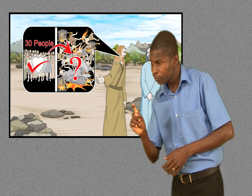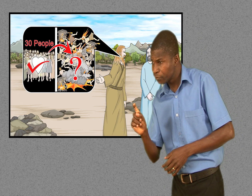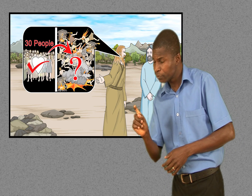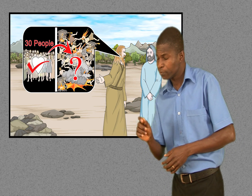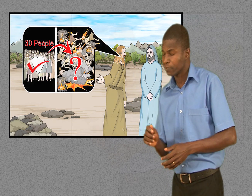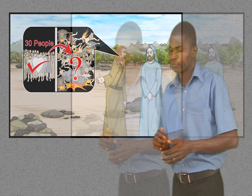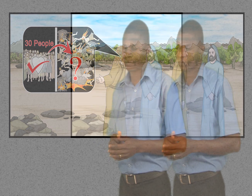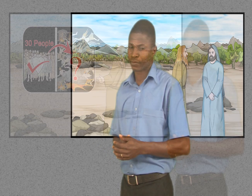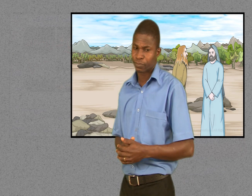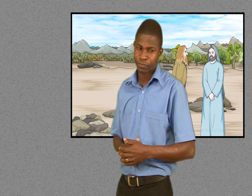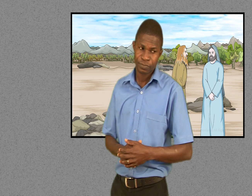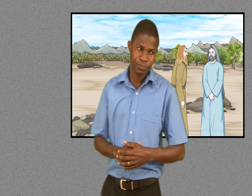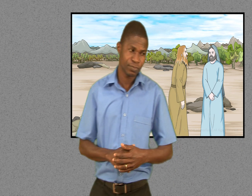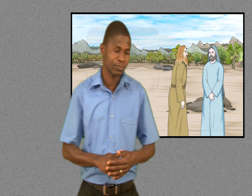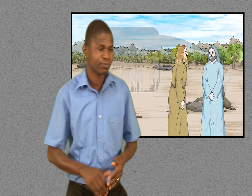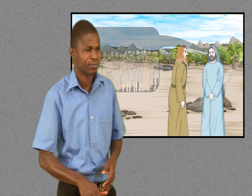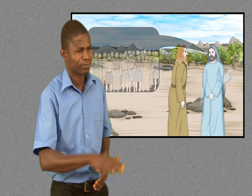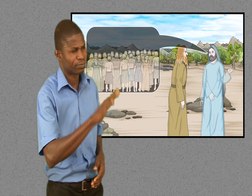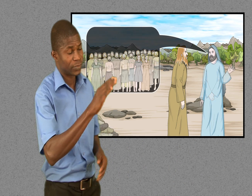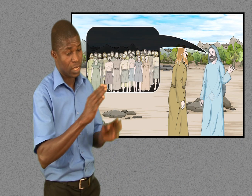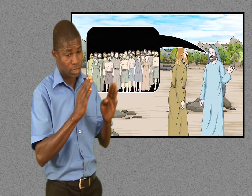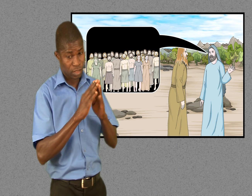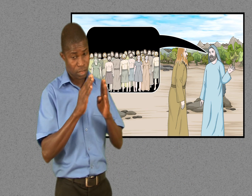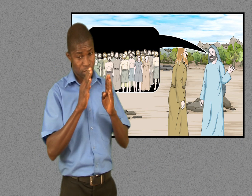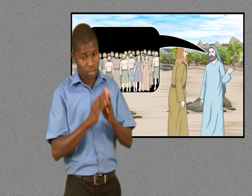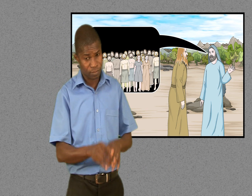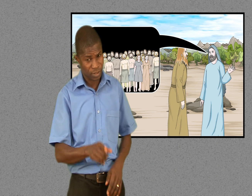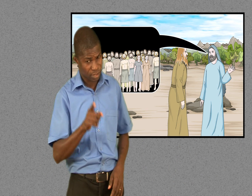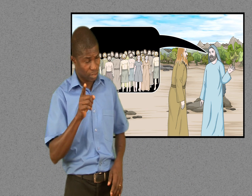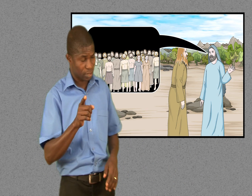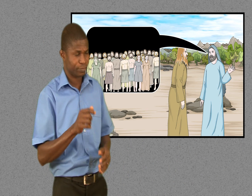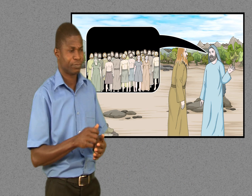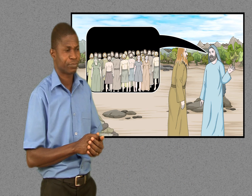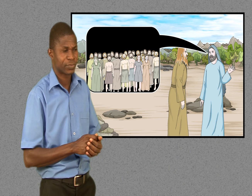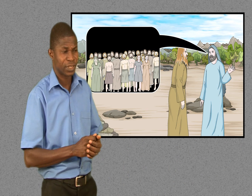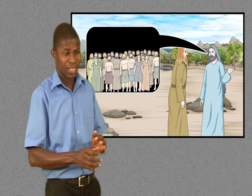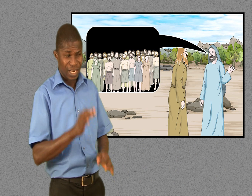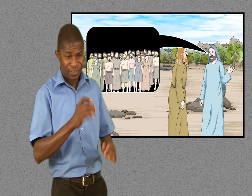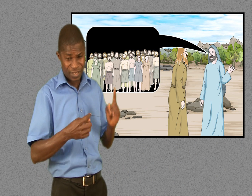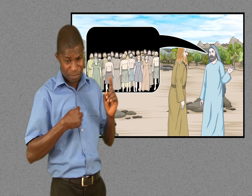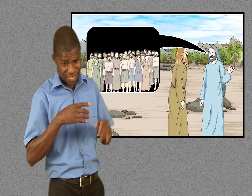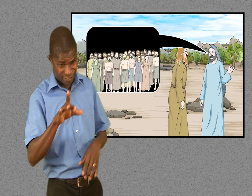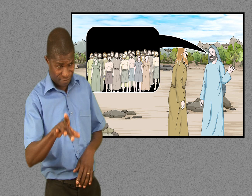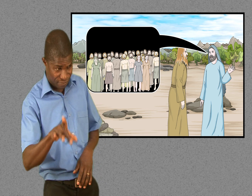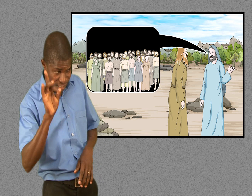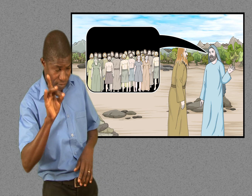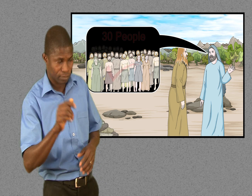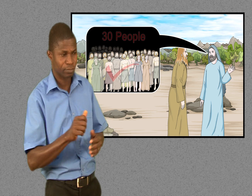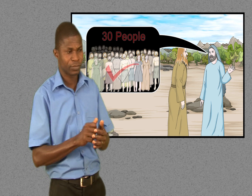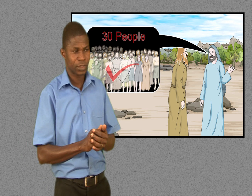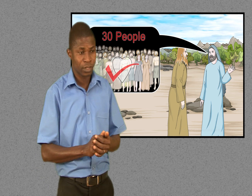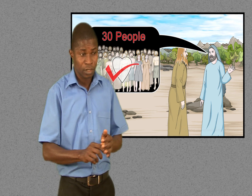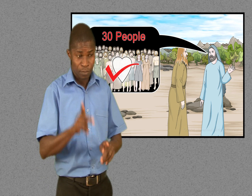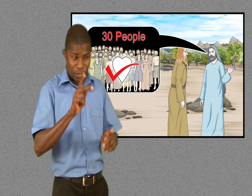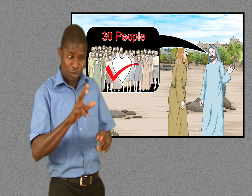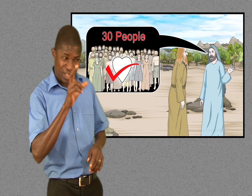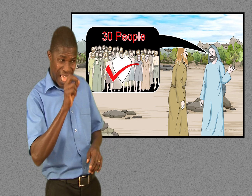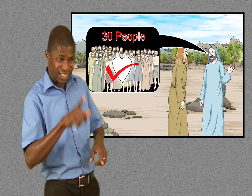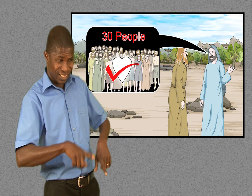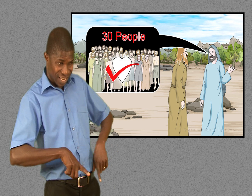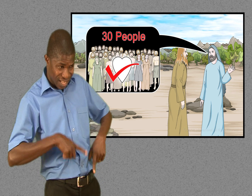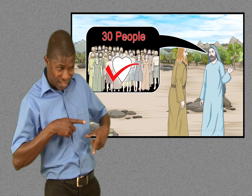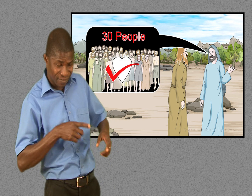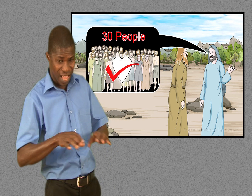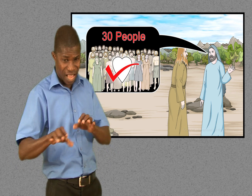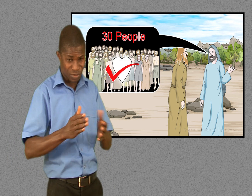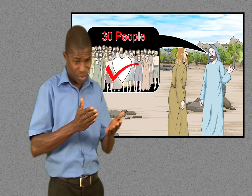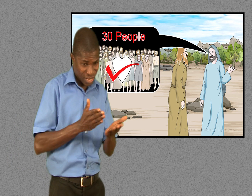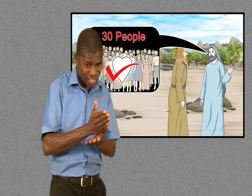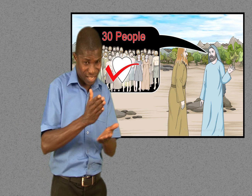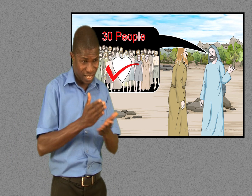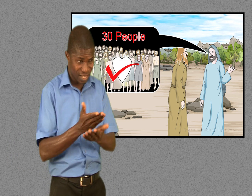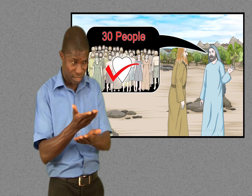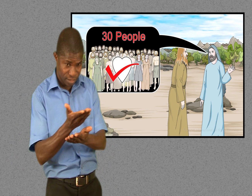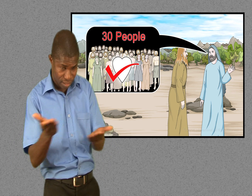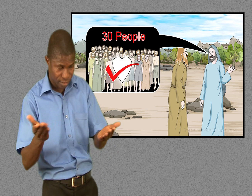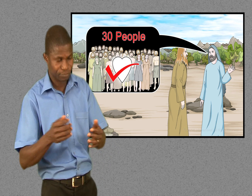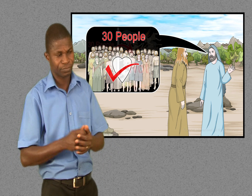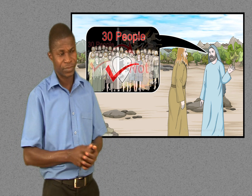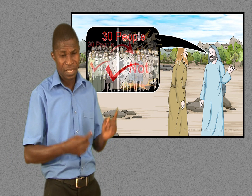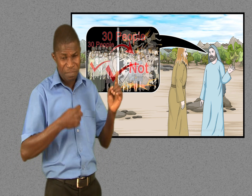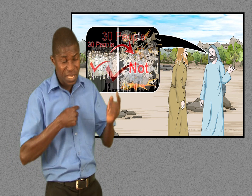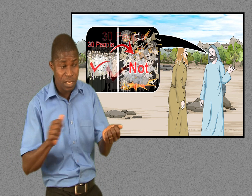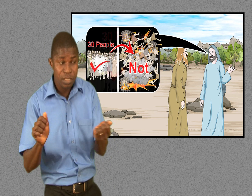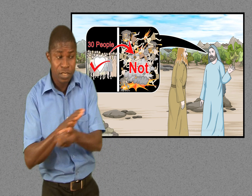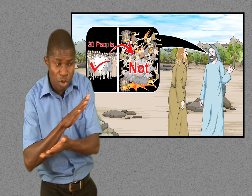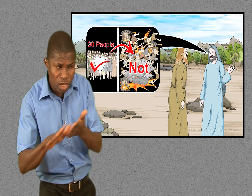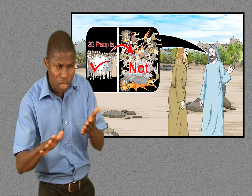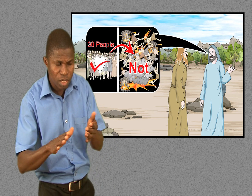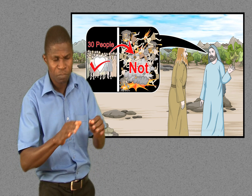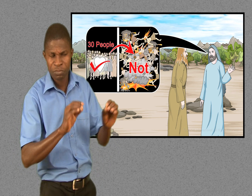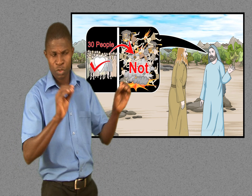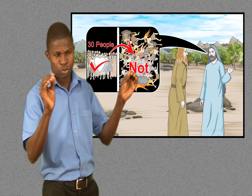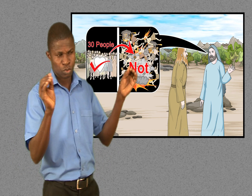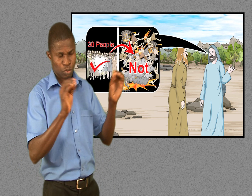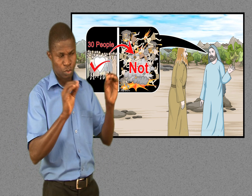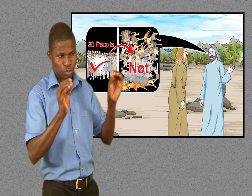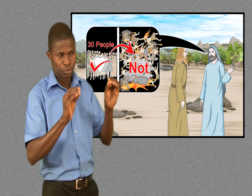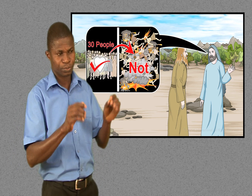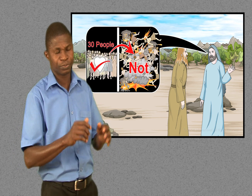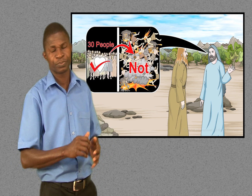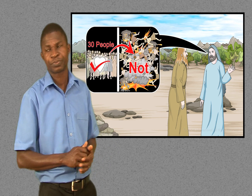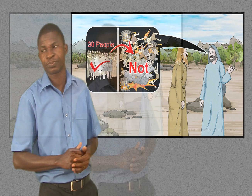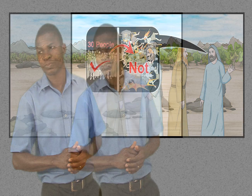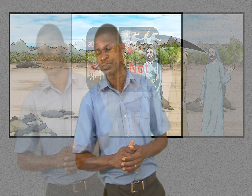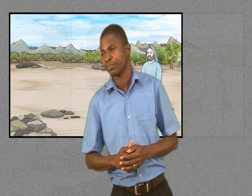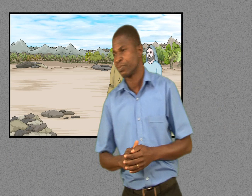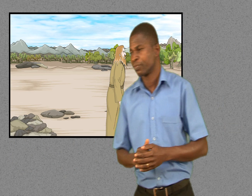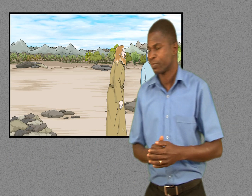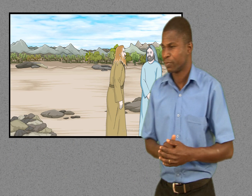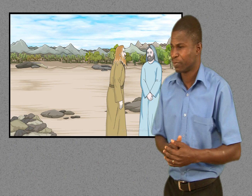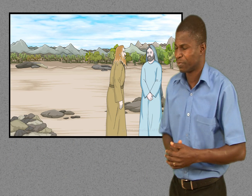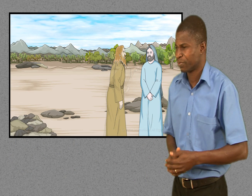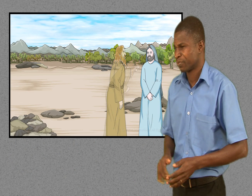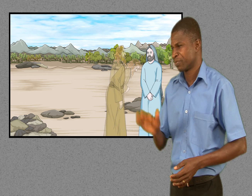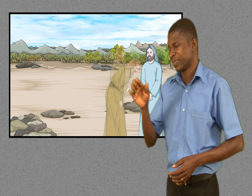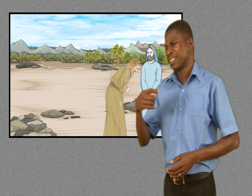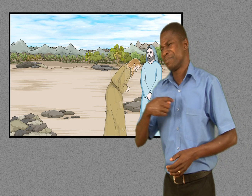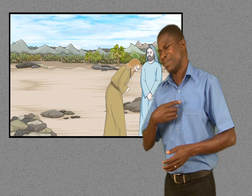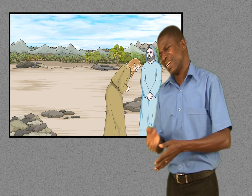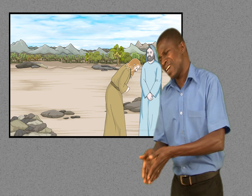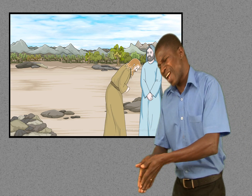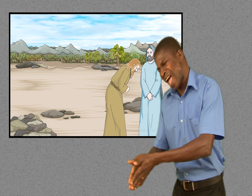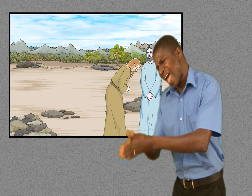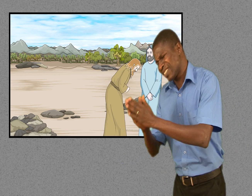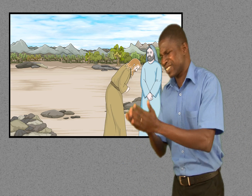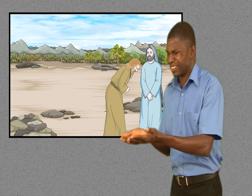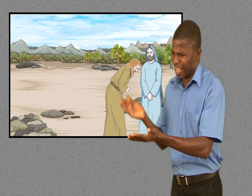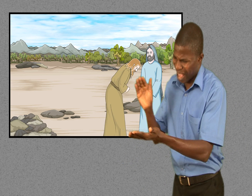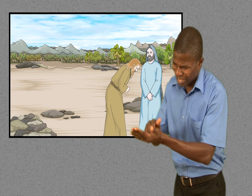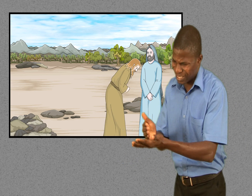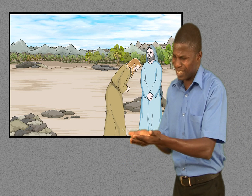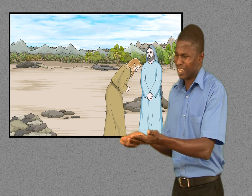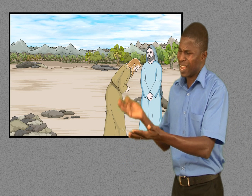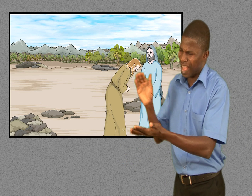He replied, “If I find thirty there, I will not do it.”